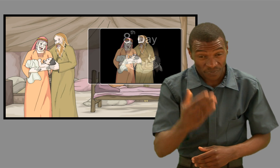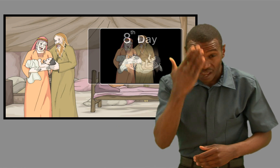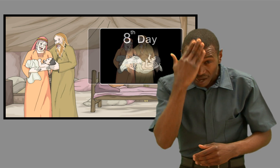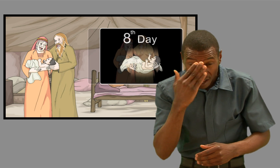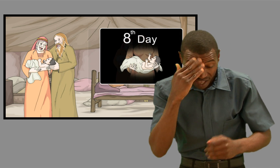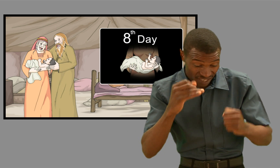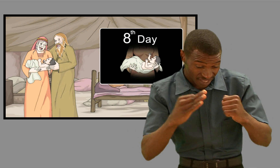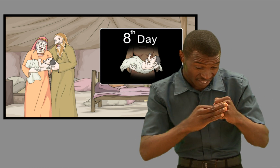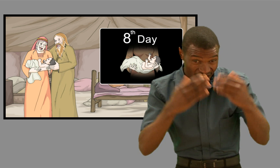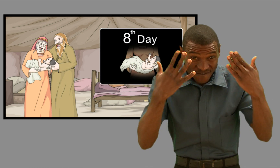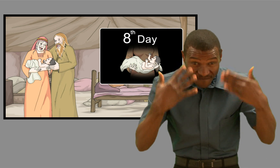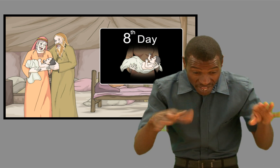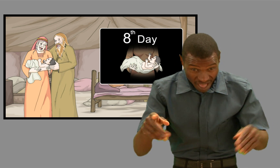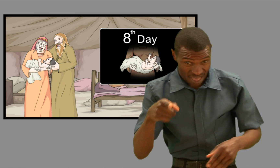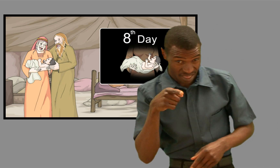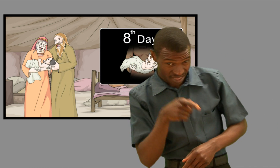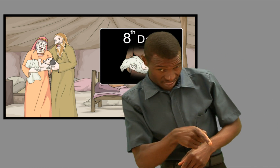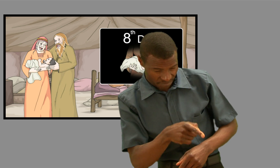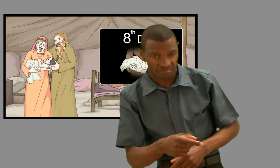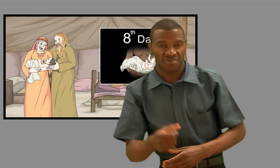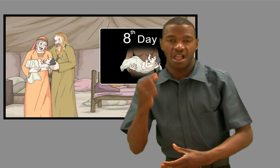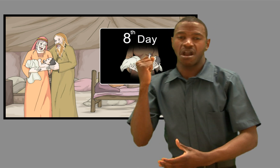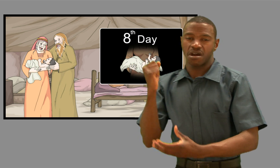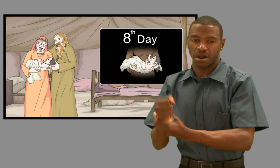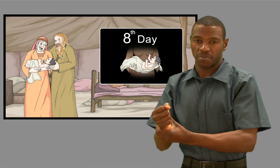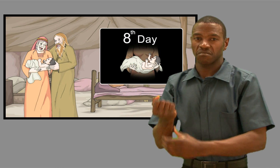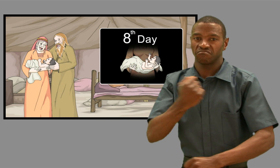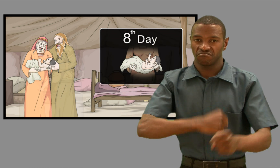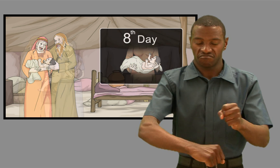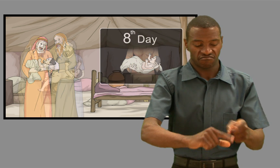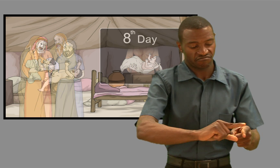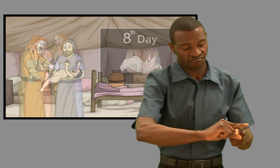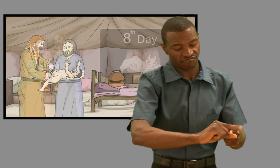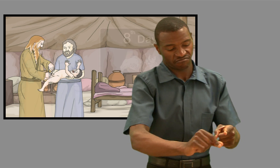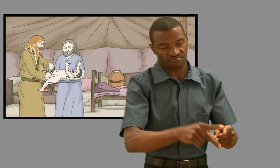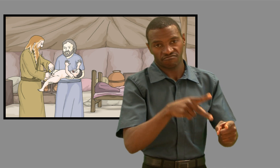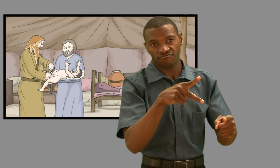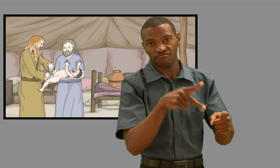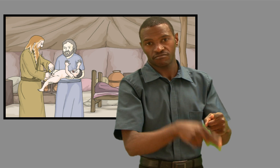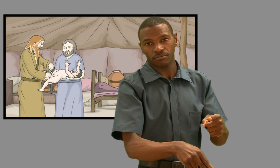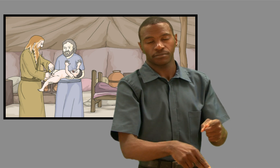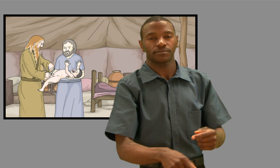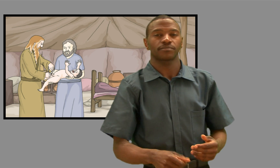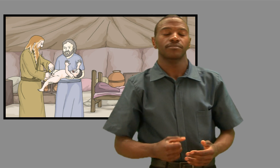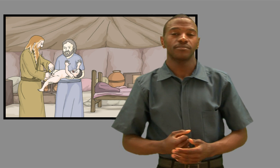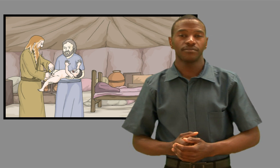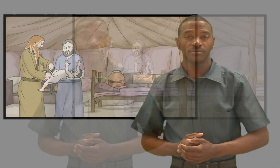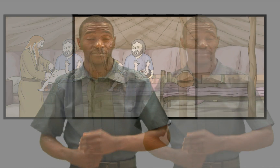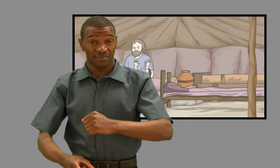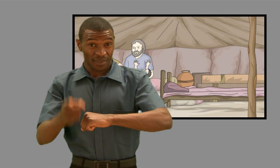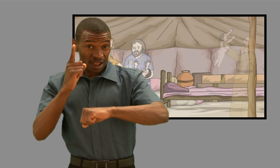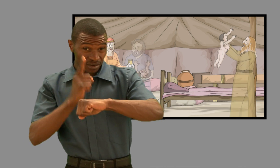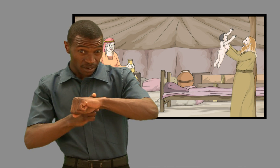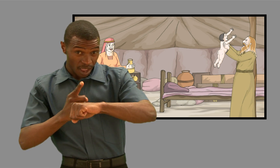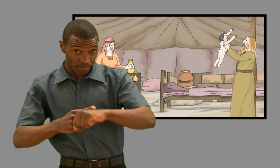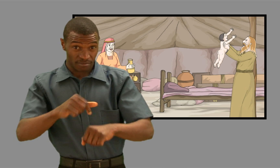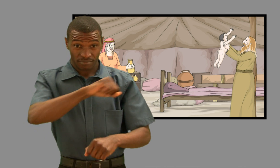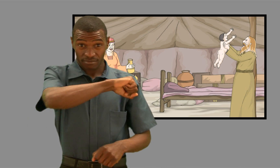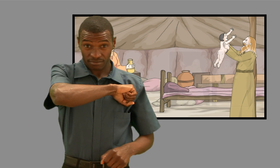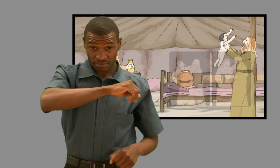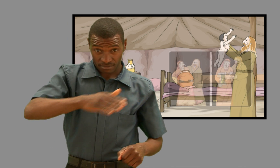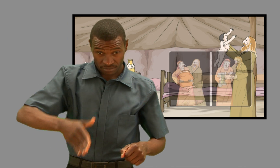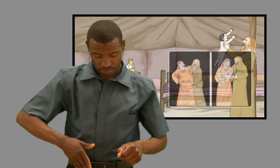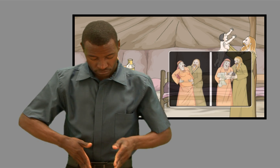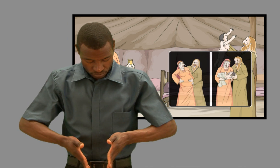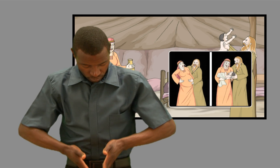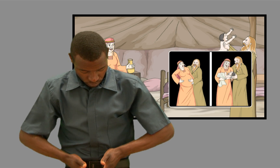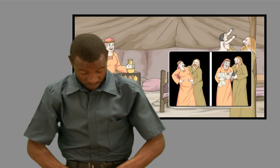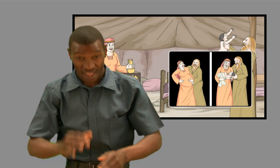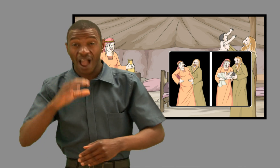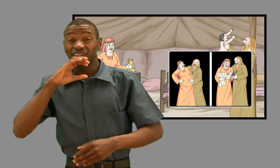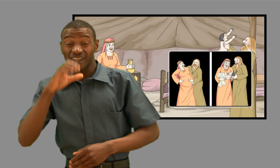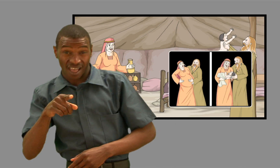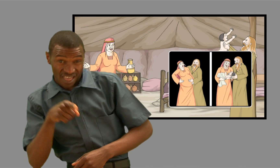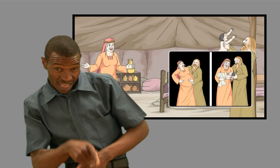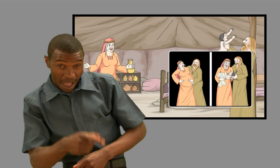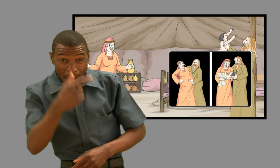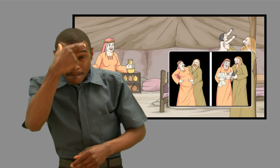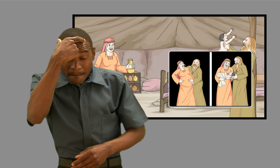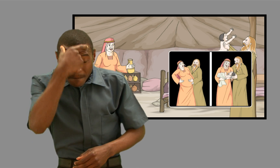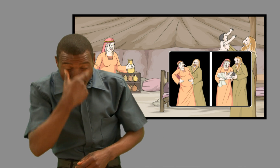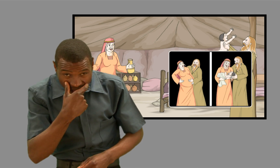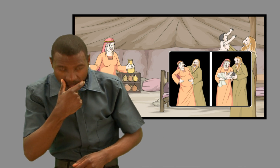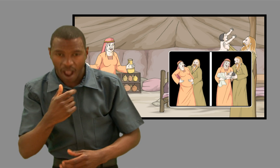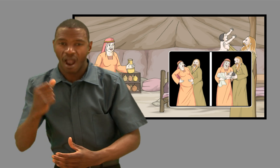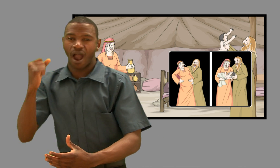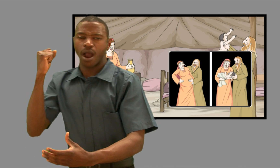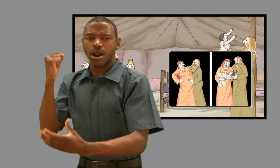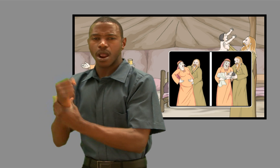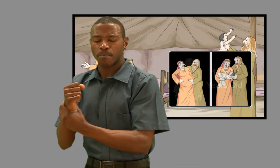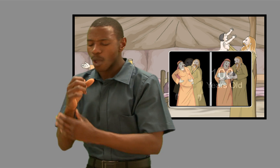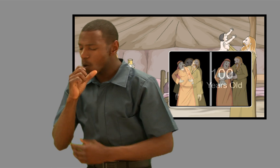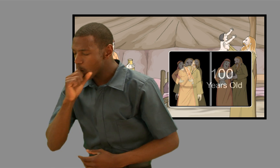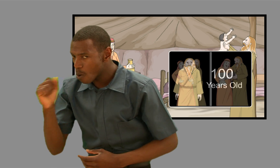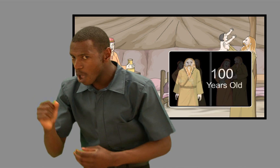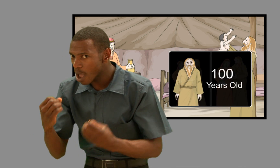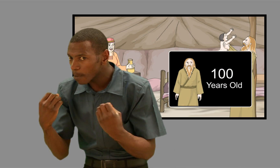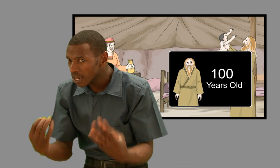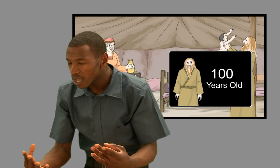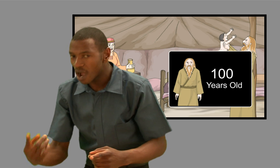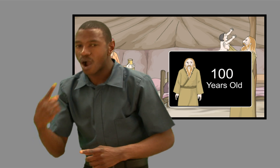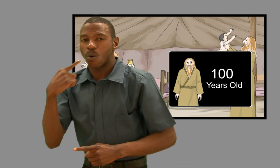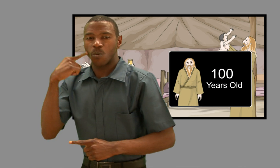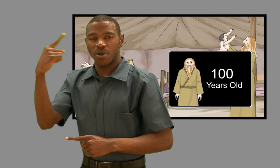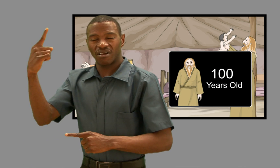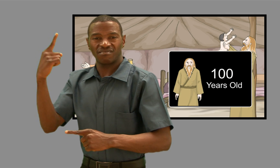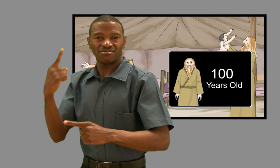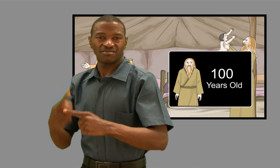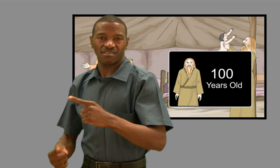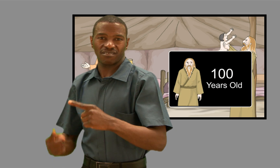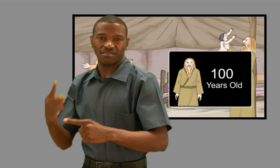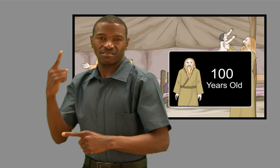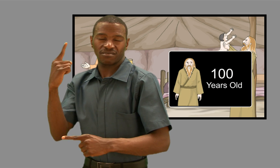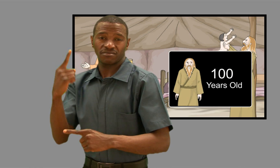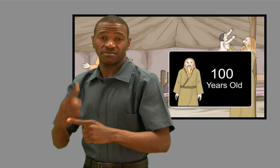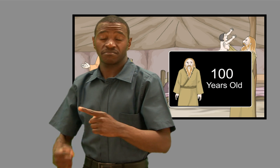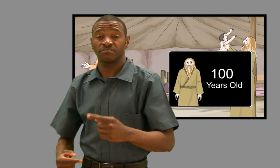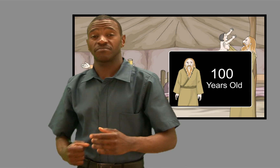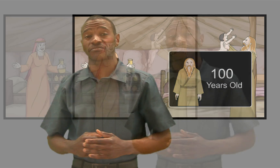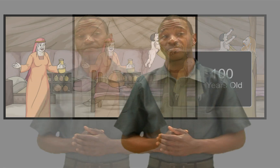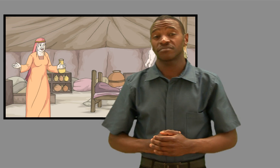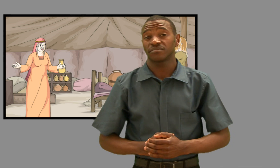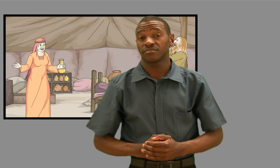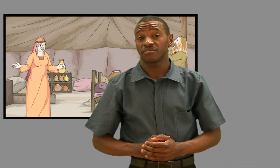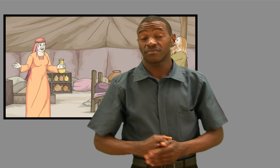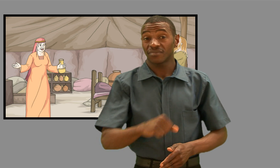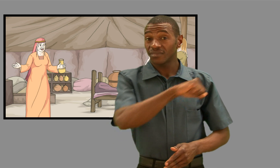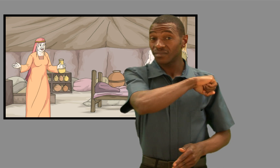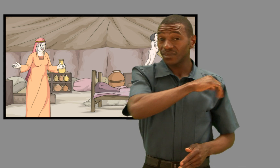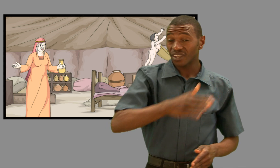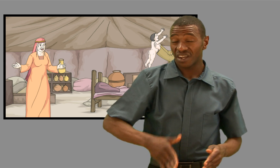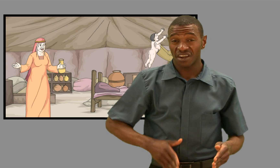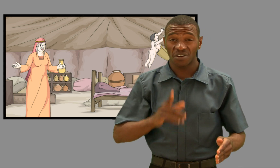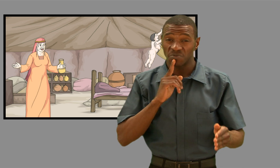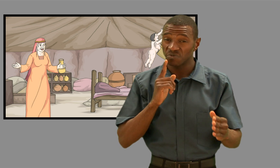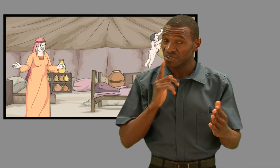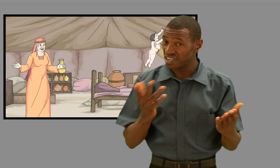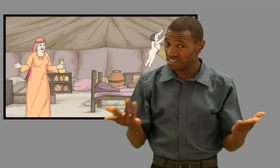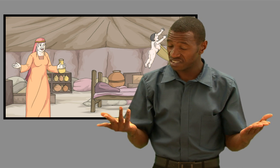Abraham was a hundred years old when his son Isaac was born to him.